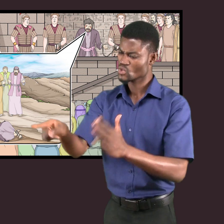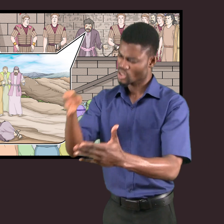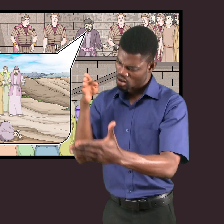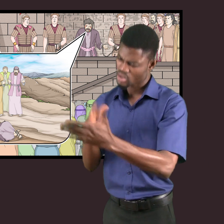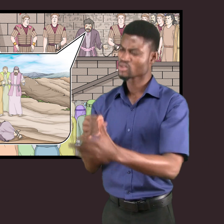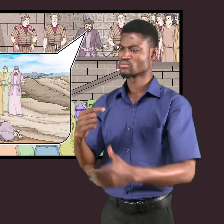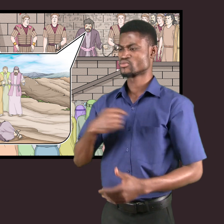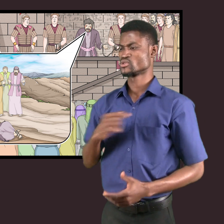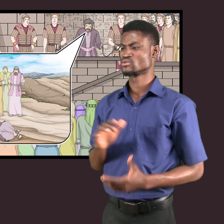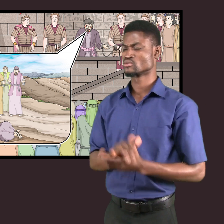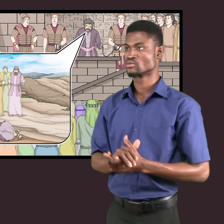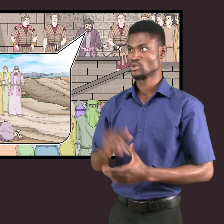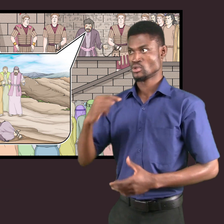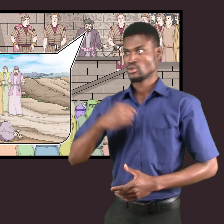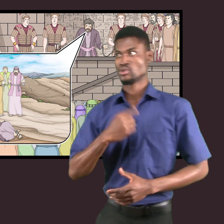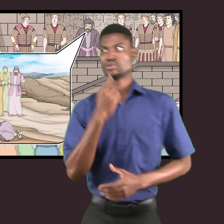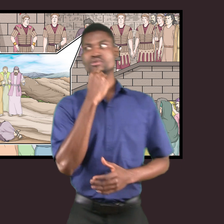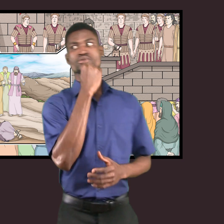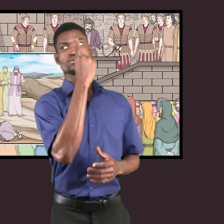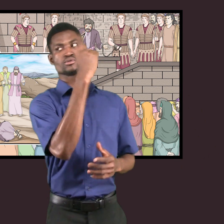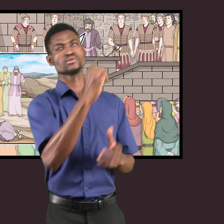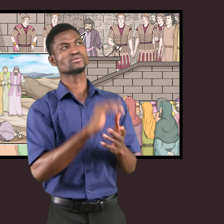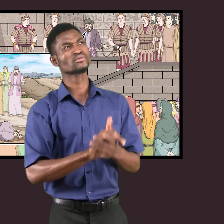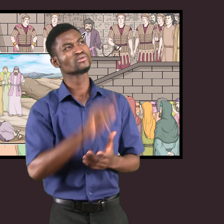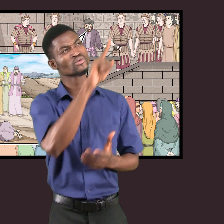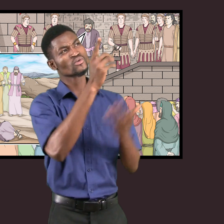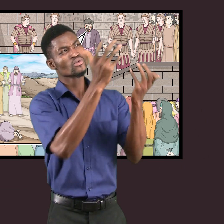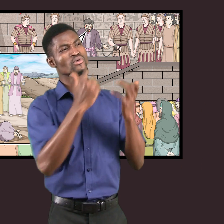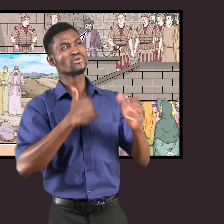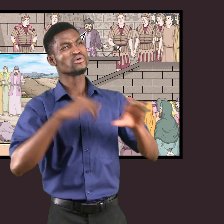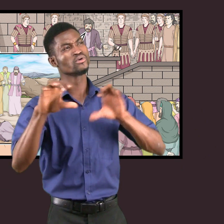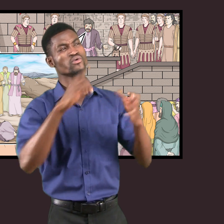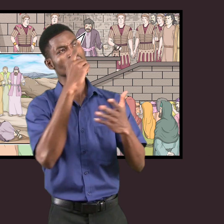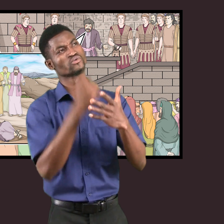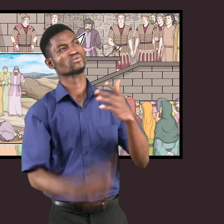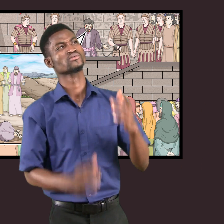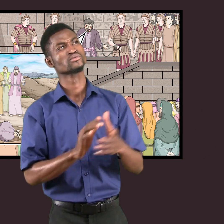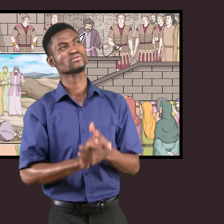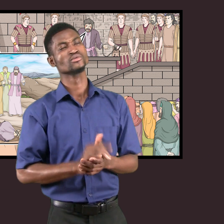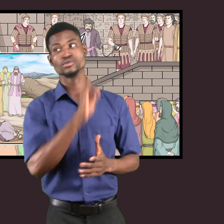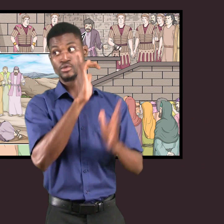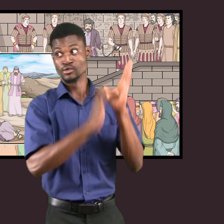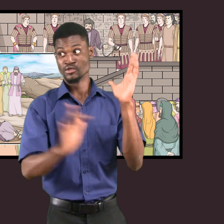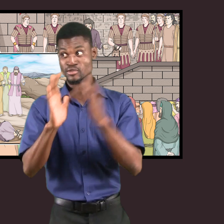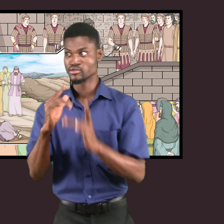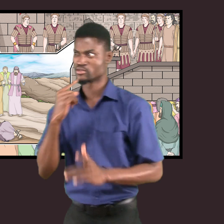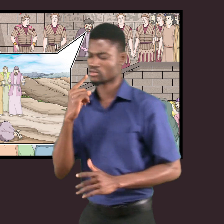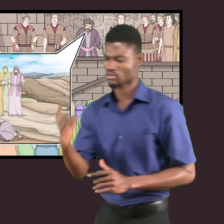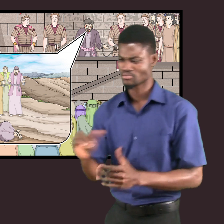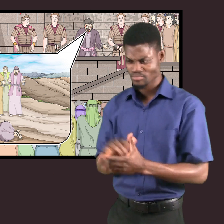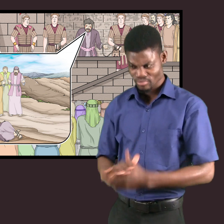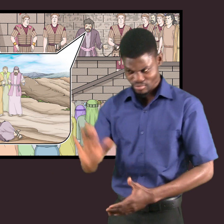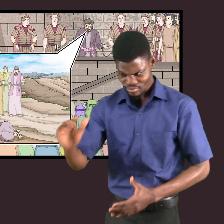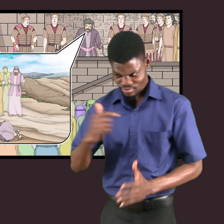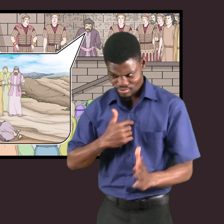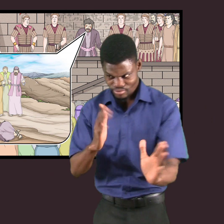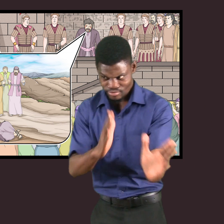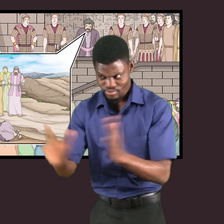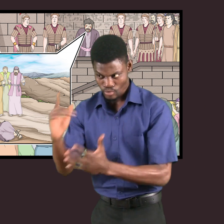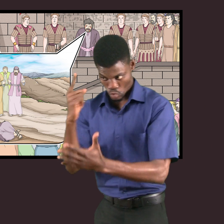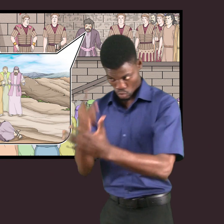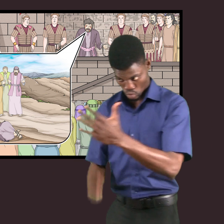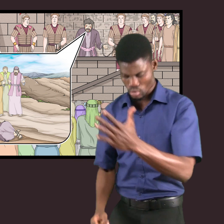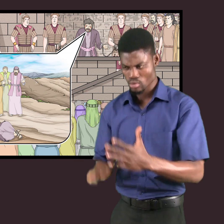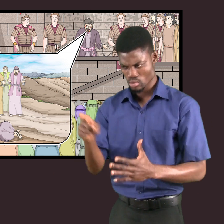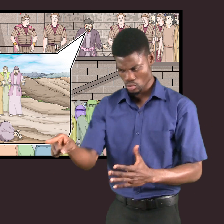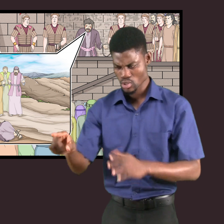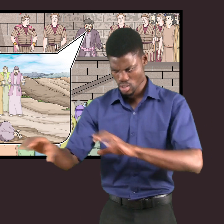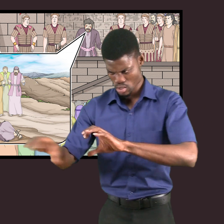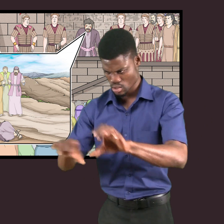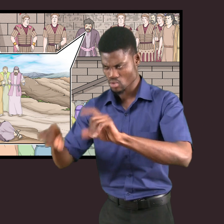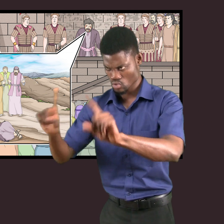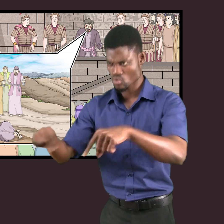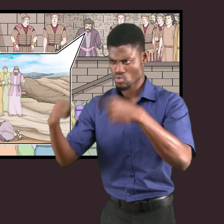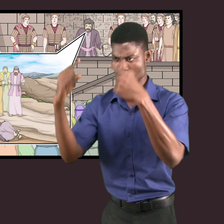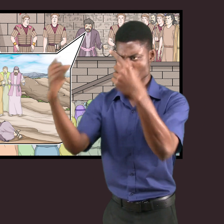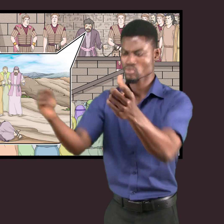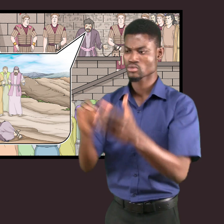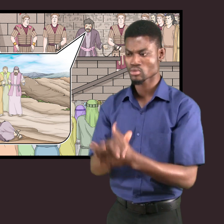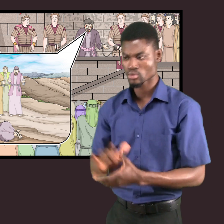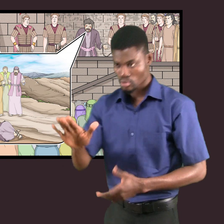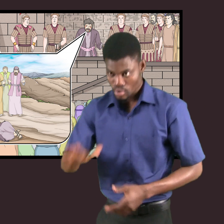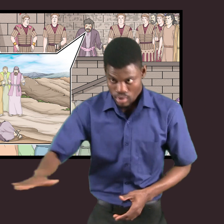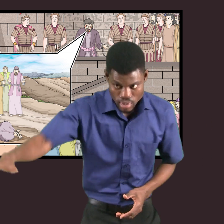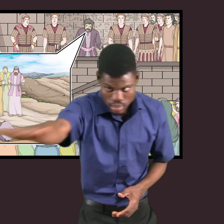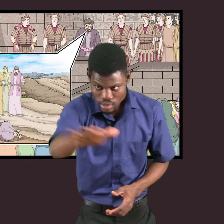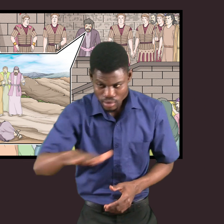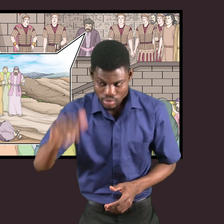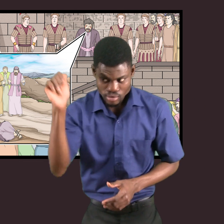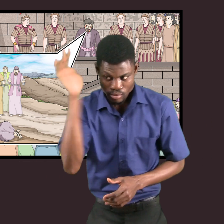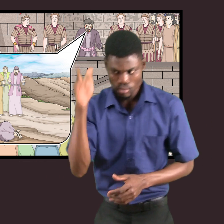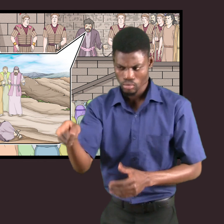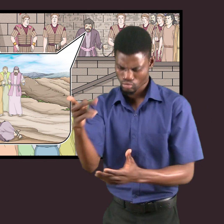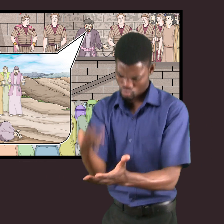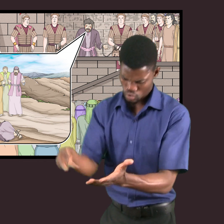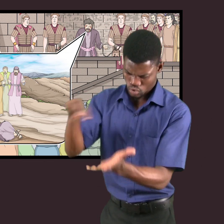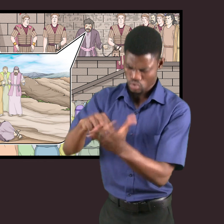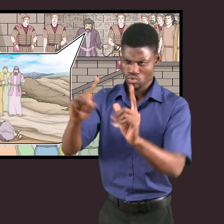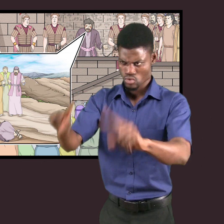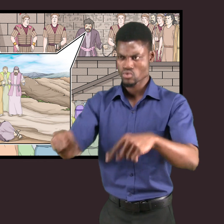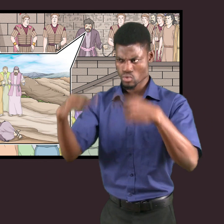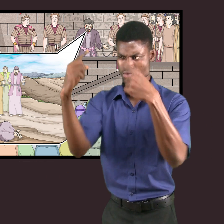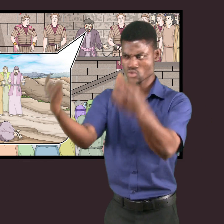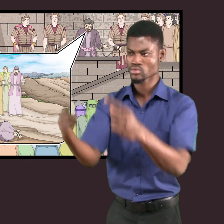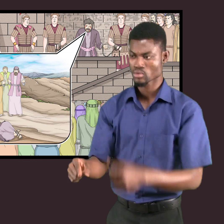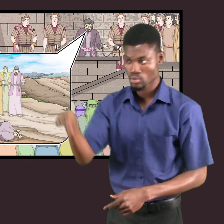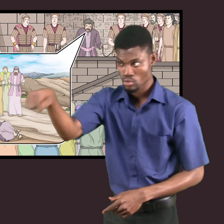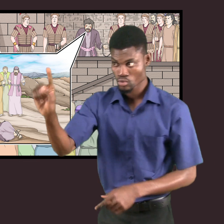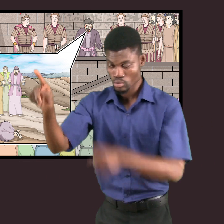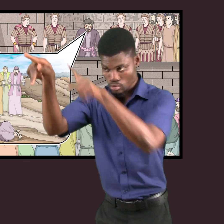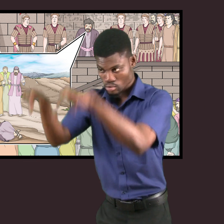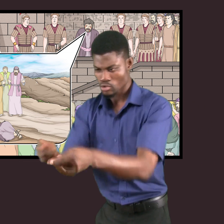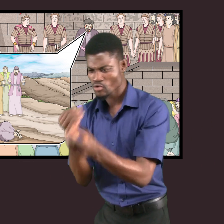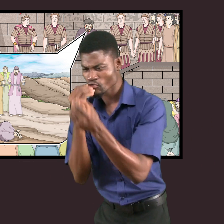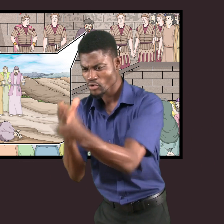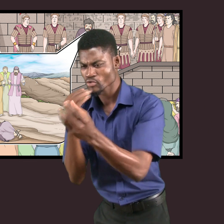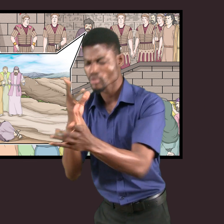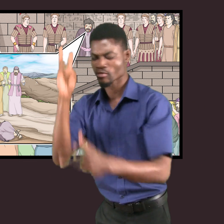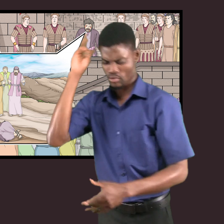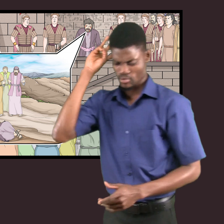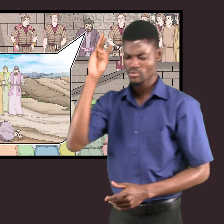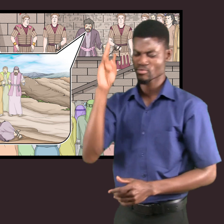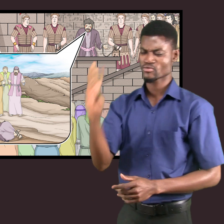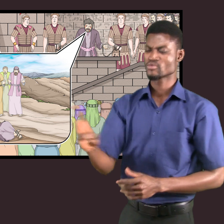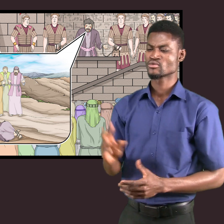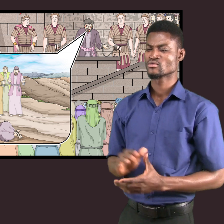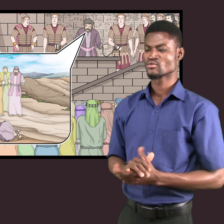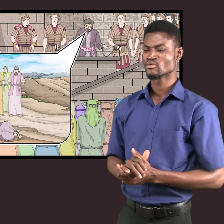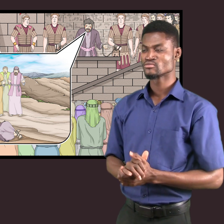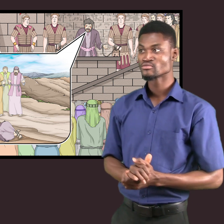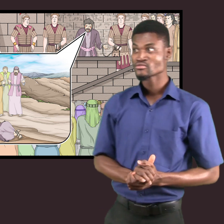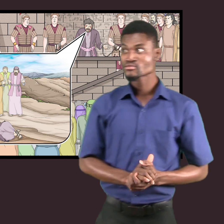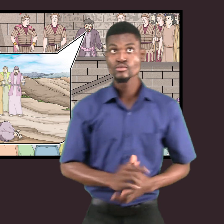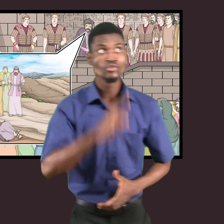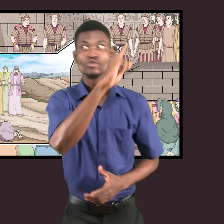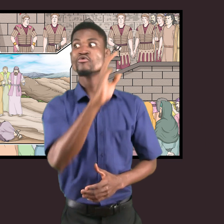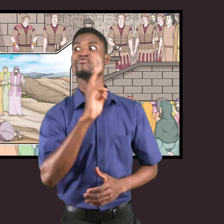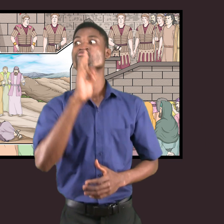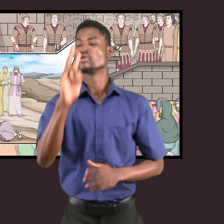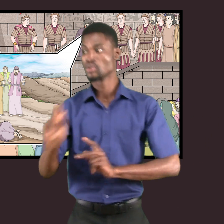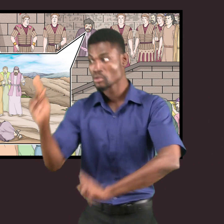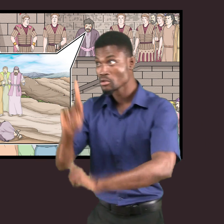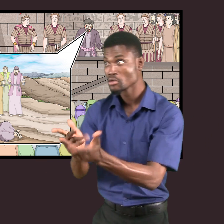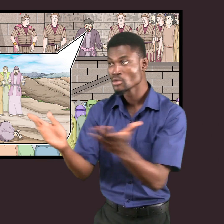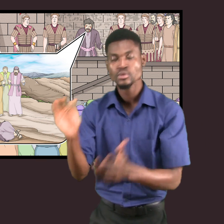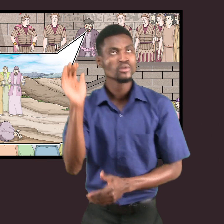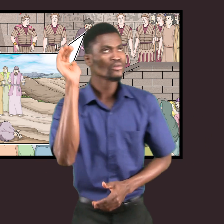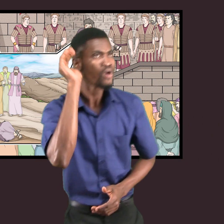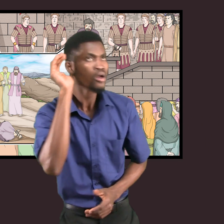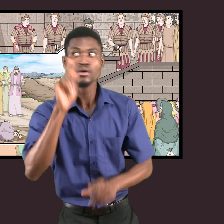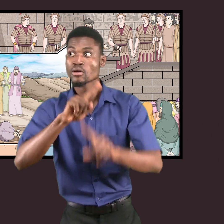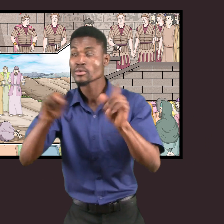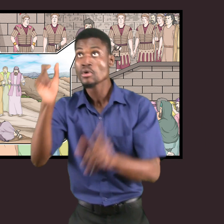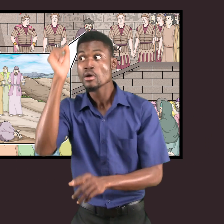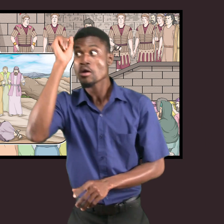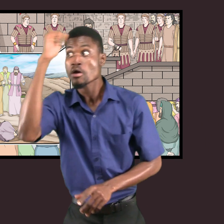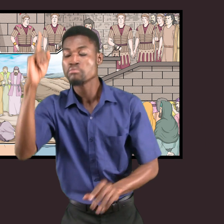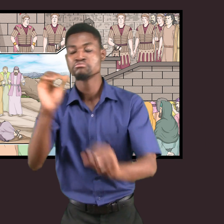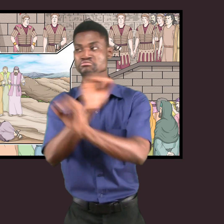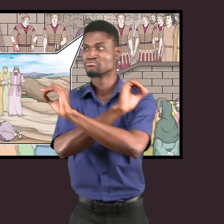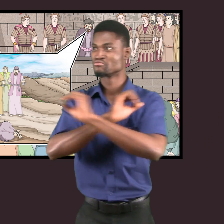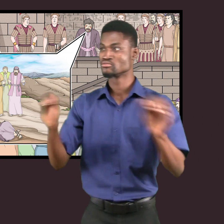My companions saw the light, but they could not understand the voice of the One speaking to me.